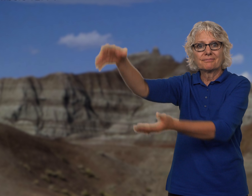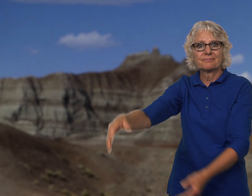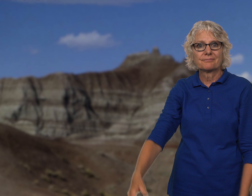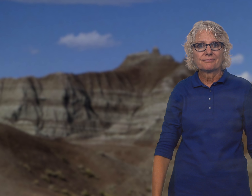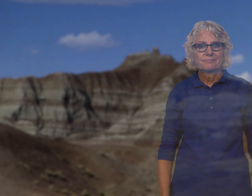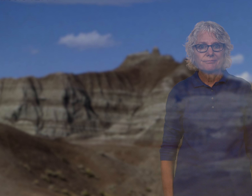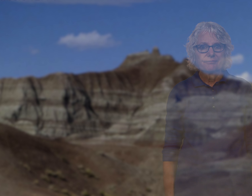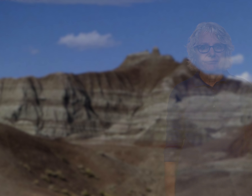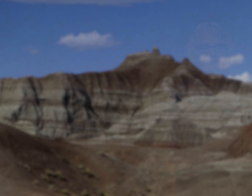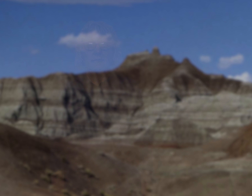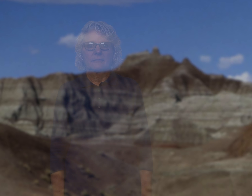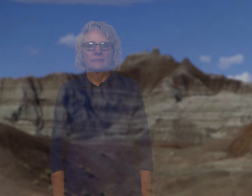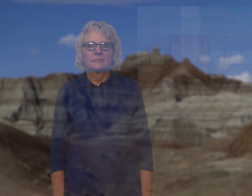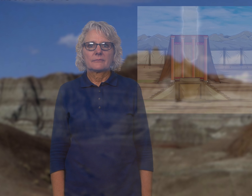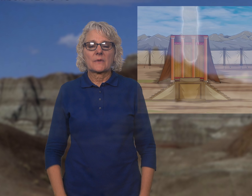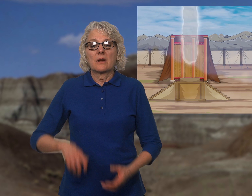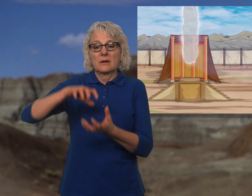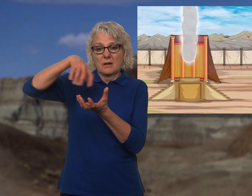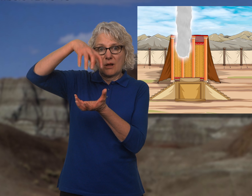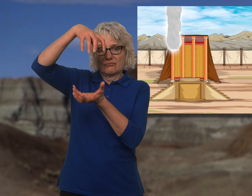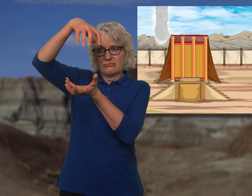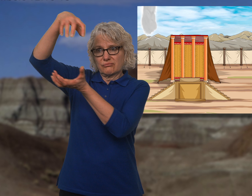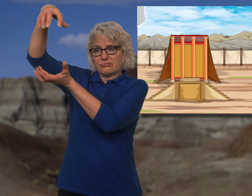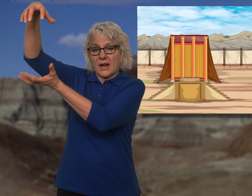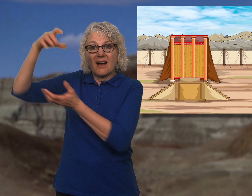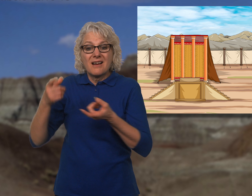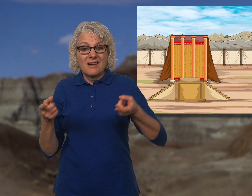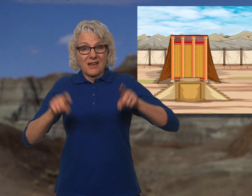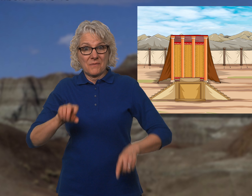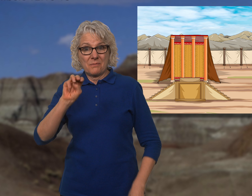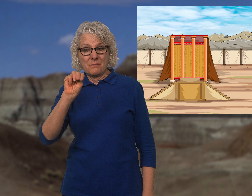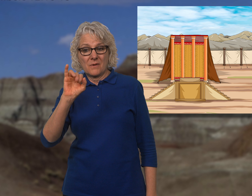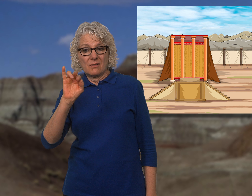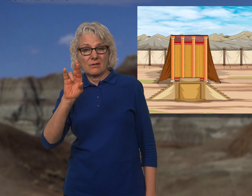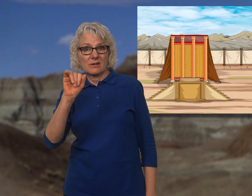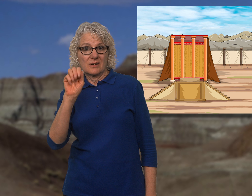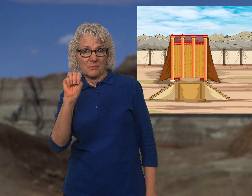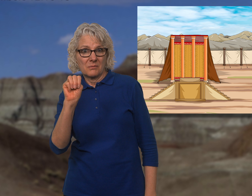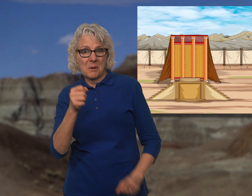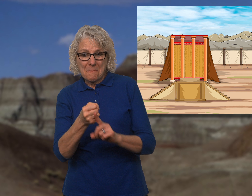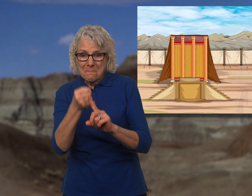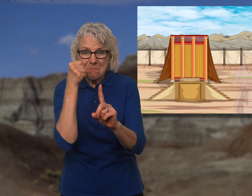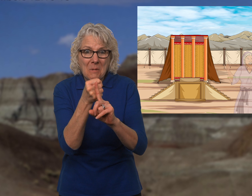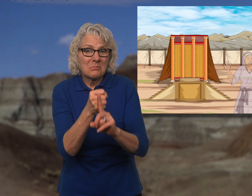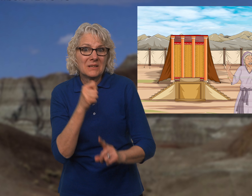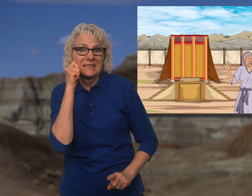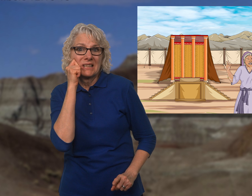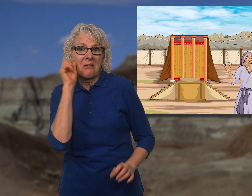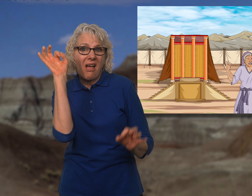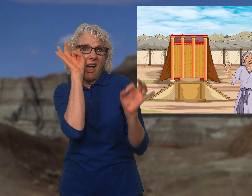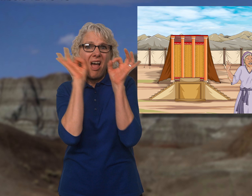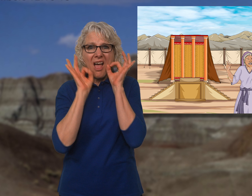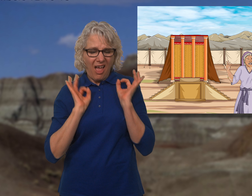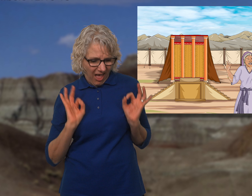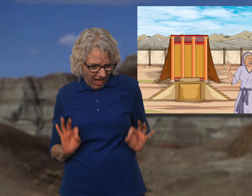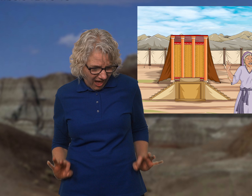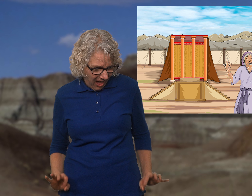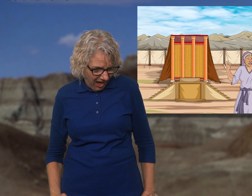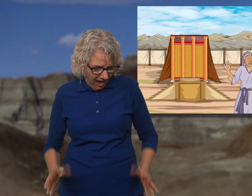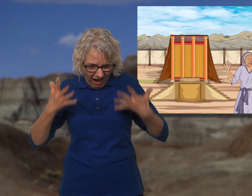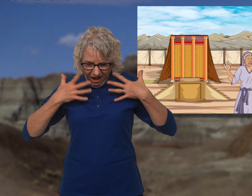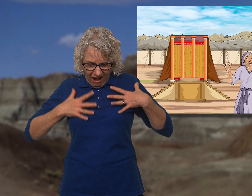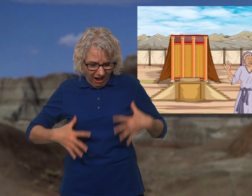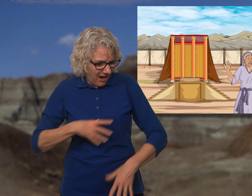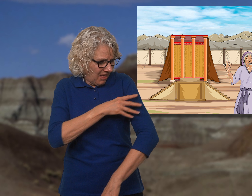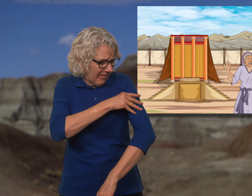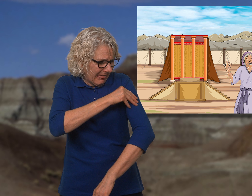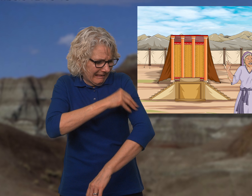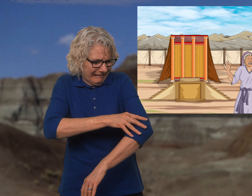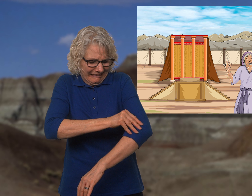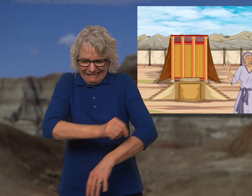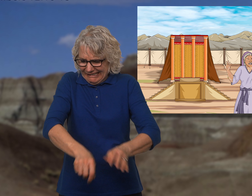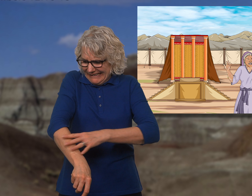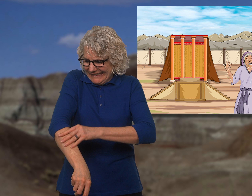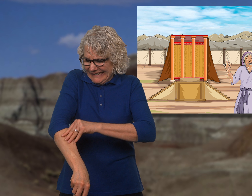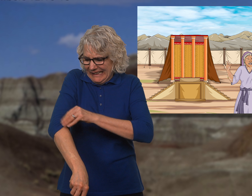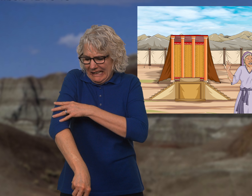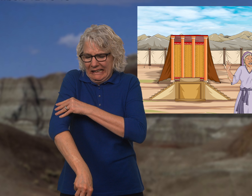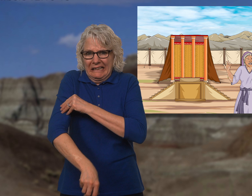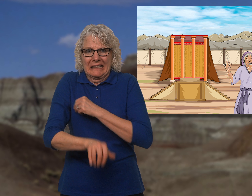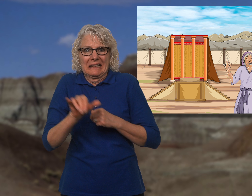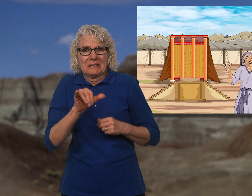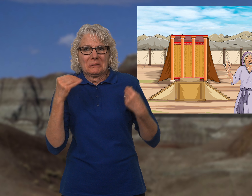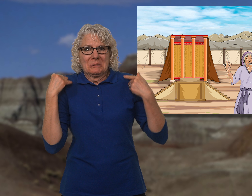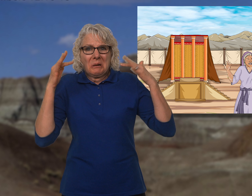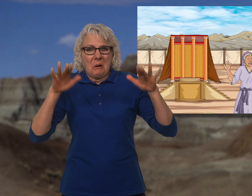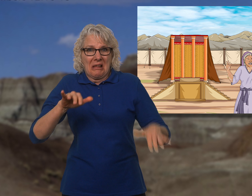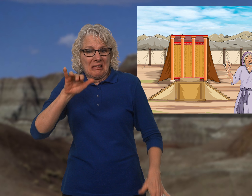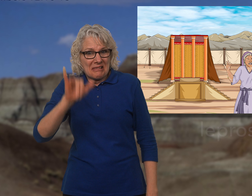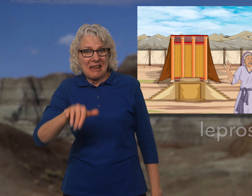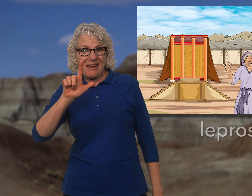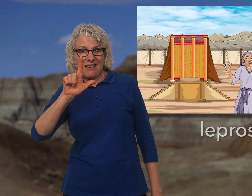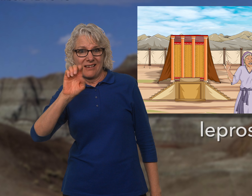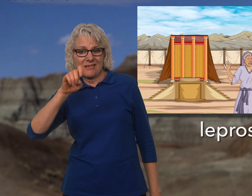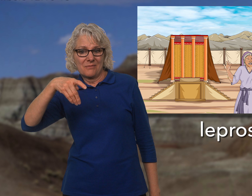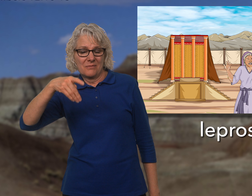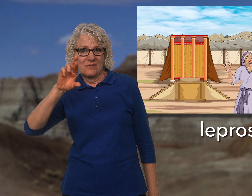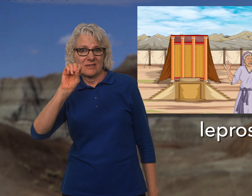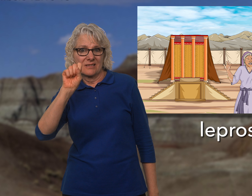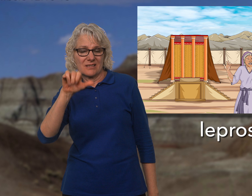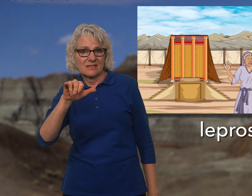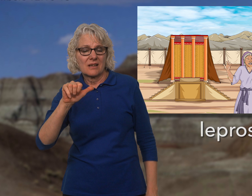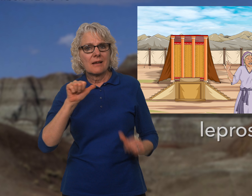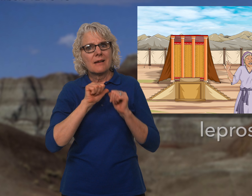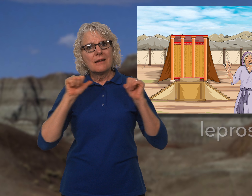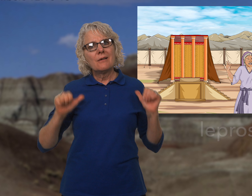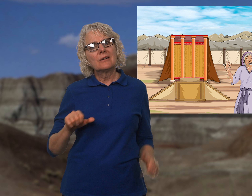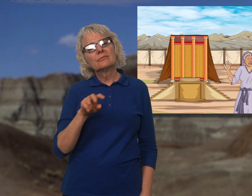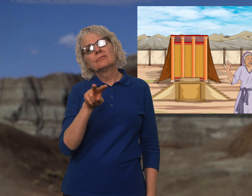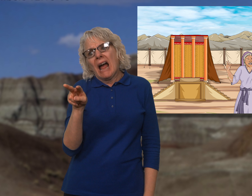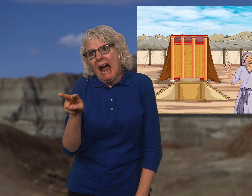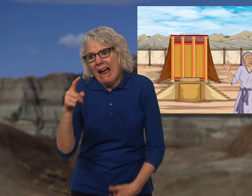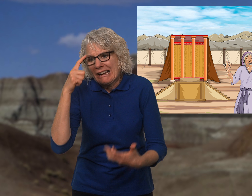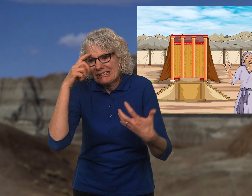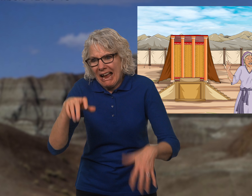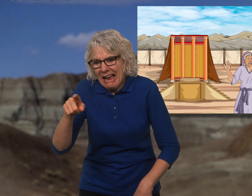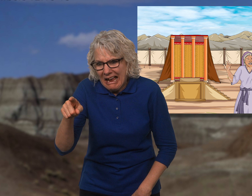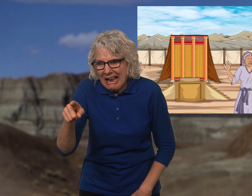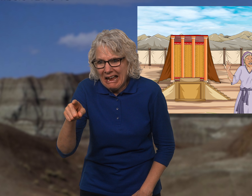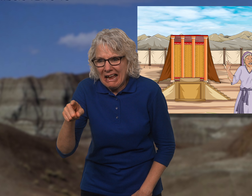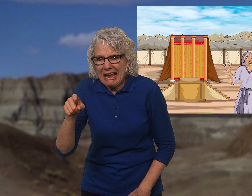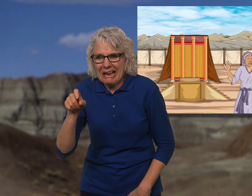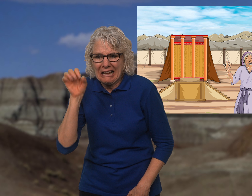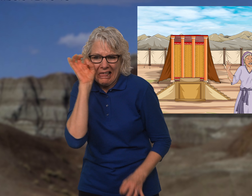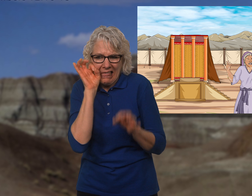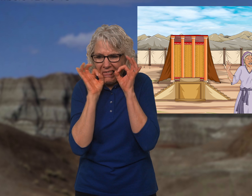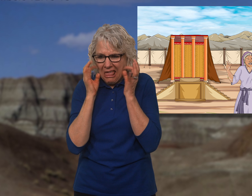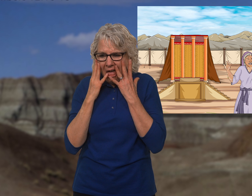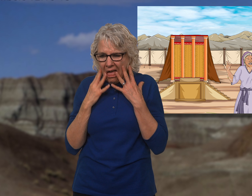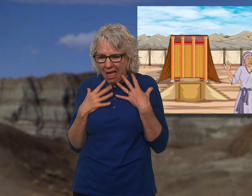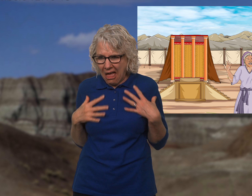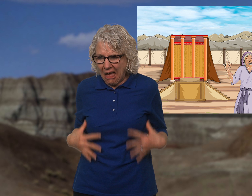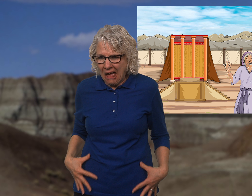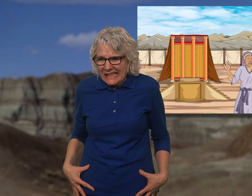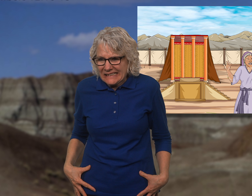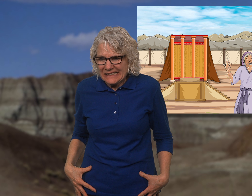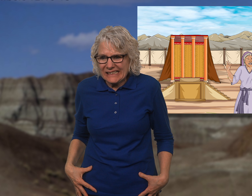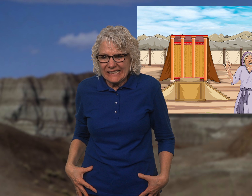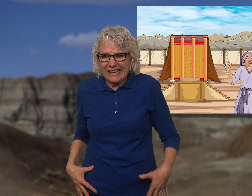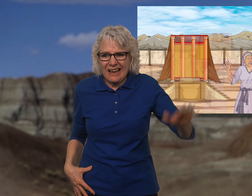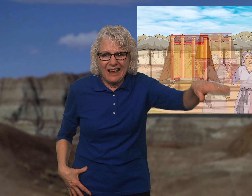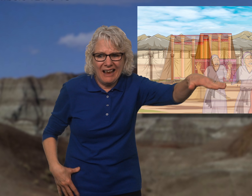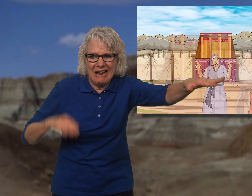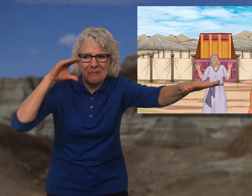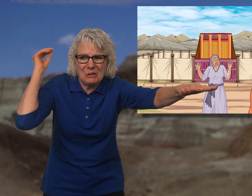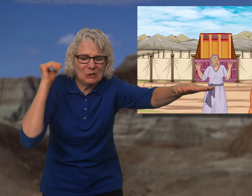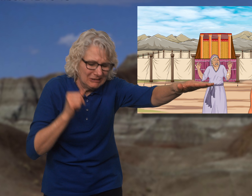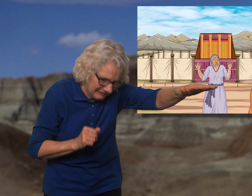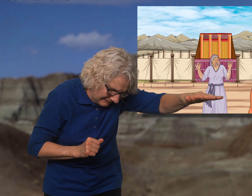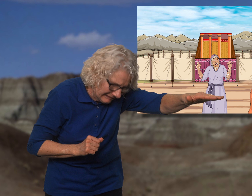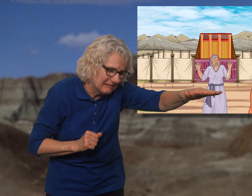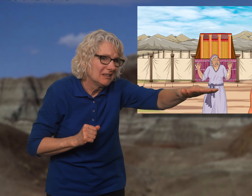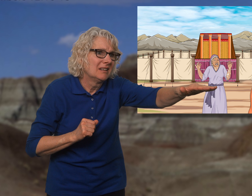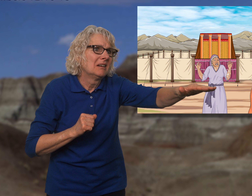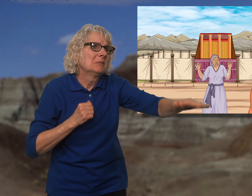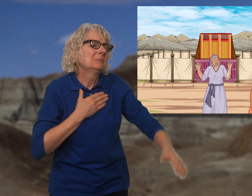As the cloud lifted from above the Tent, suddenly Miriam became leprous, white as snow.